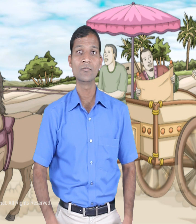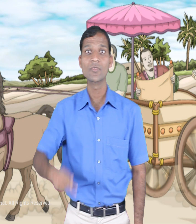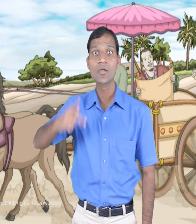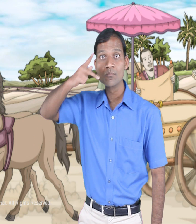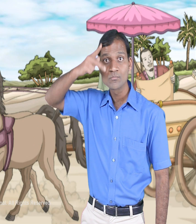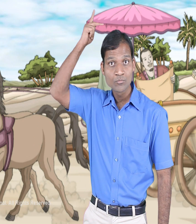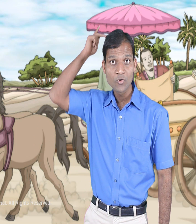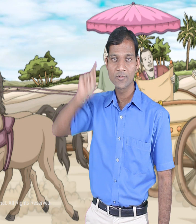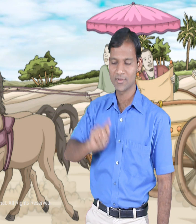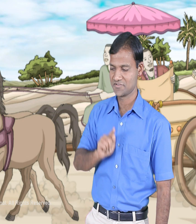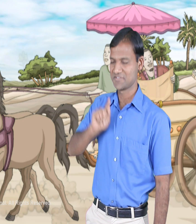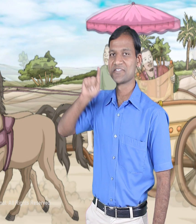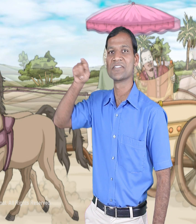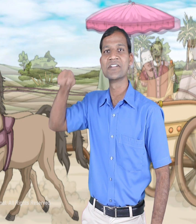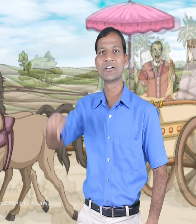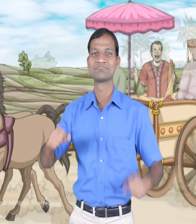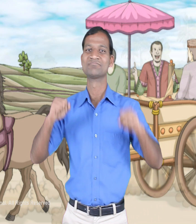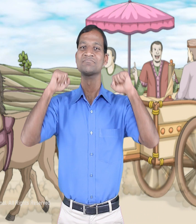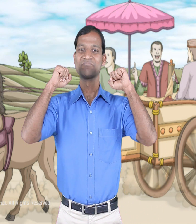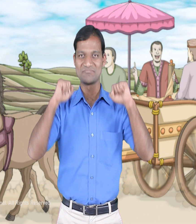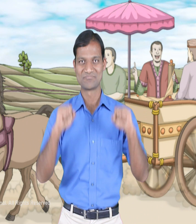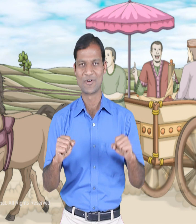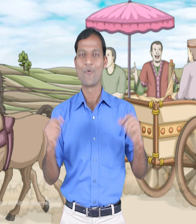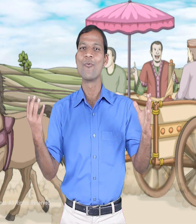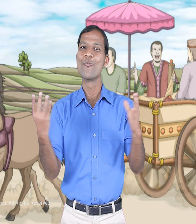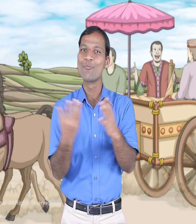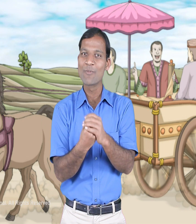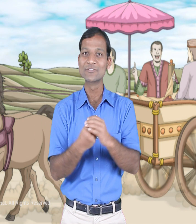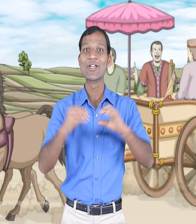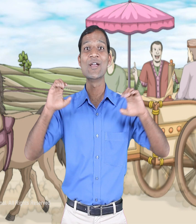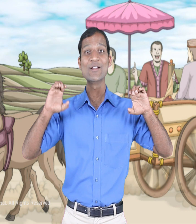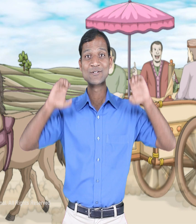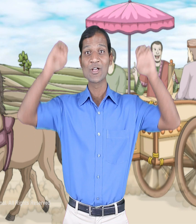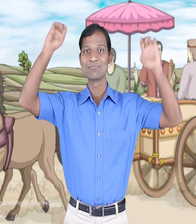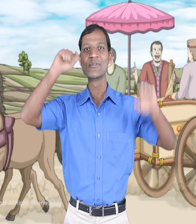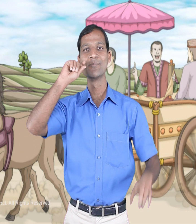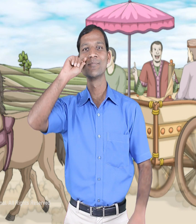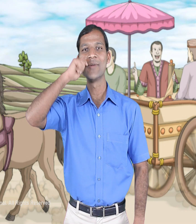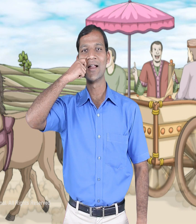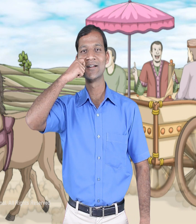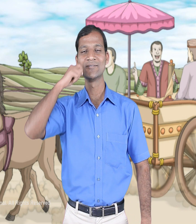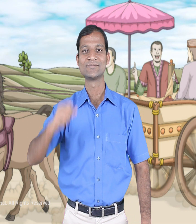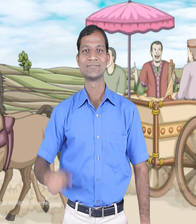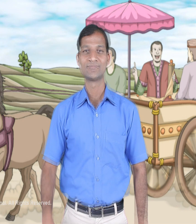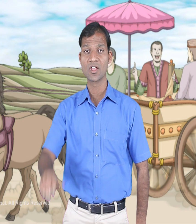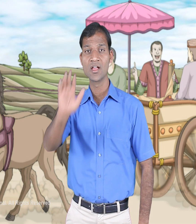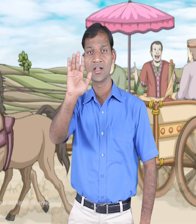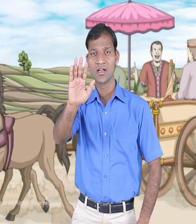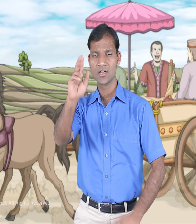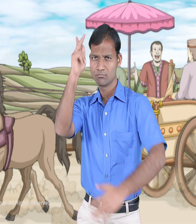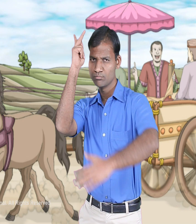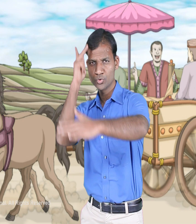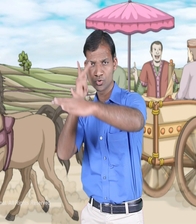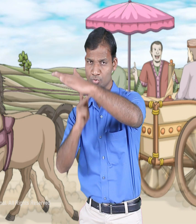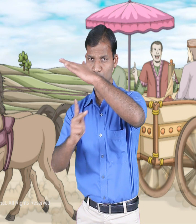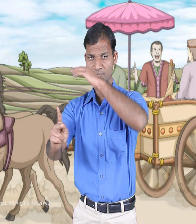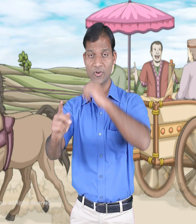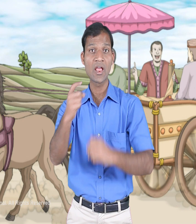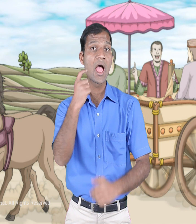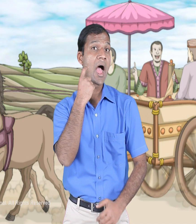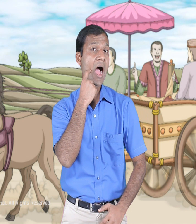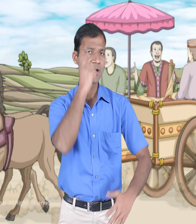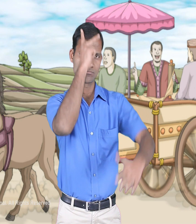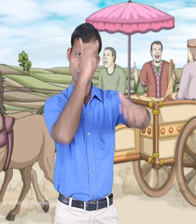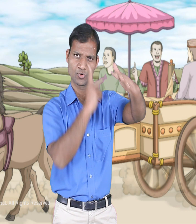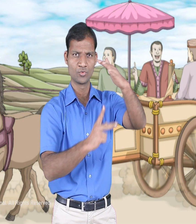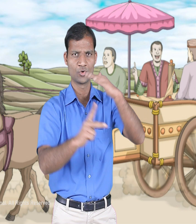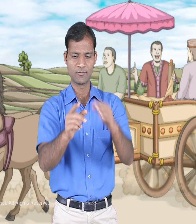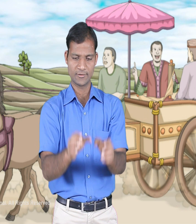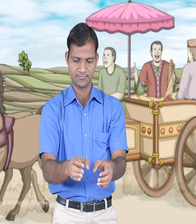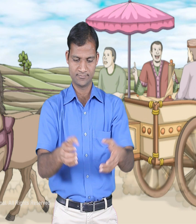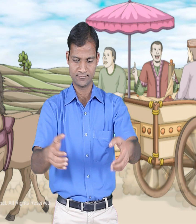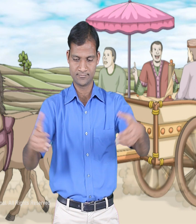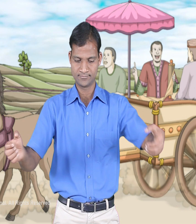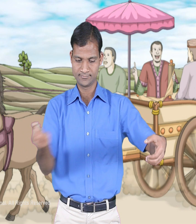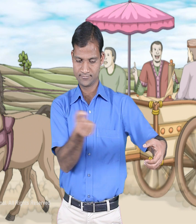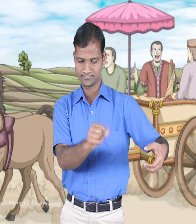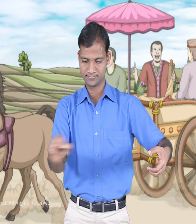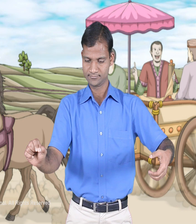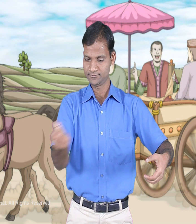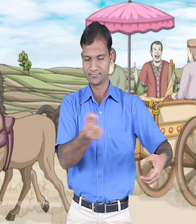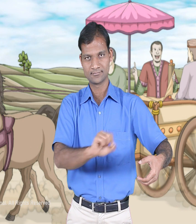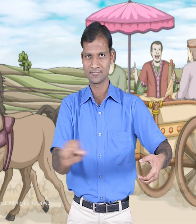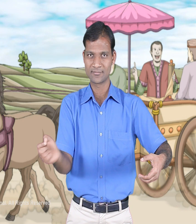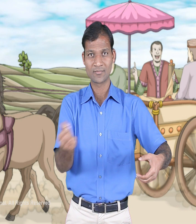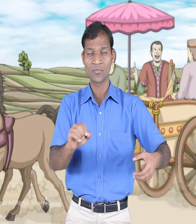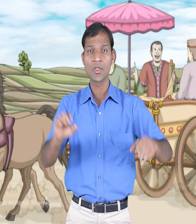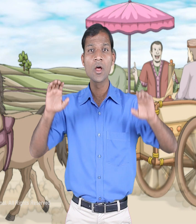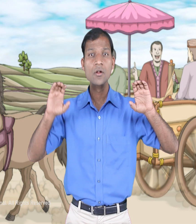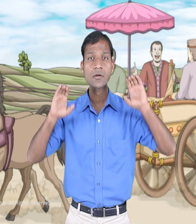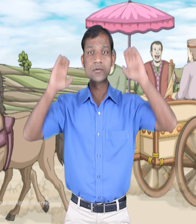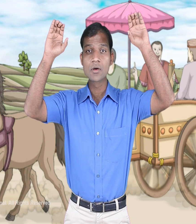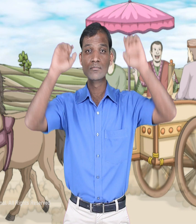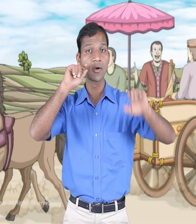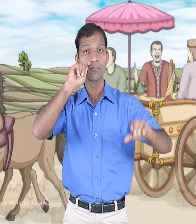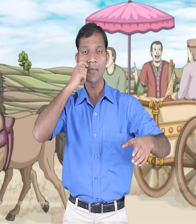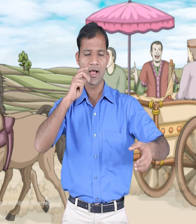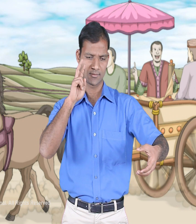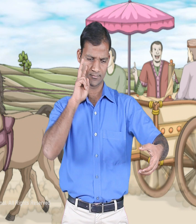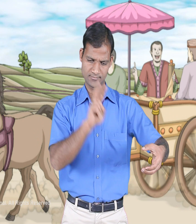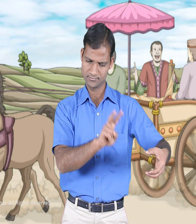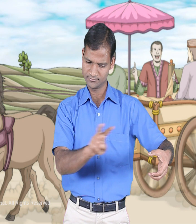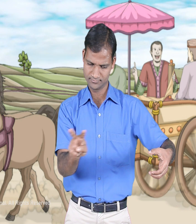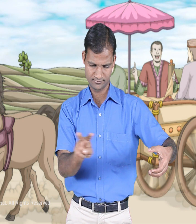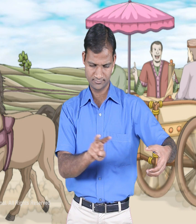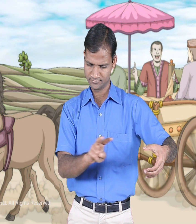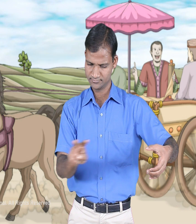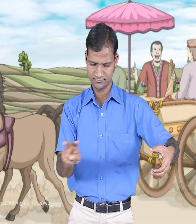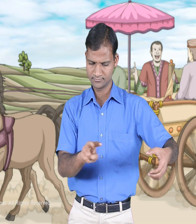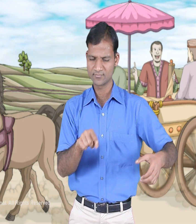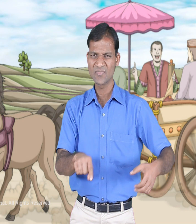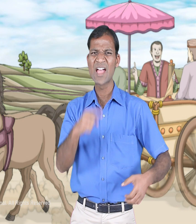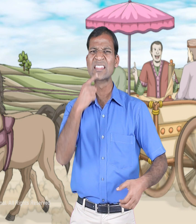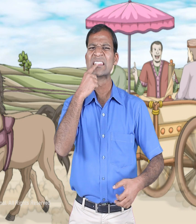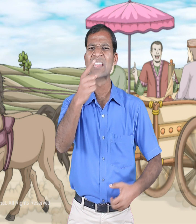And he invited Philip to come up and sit with him.